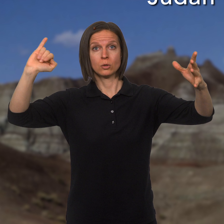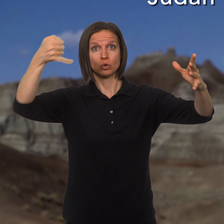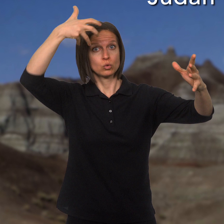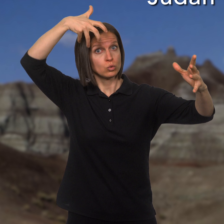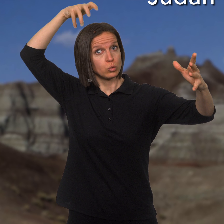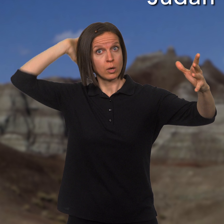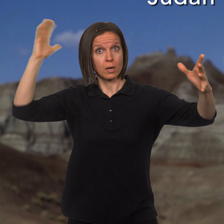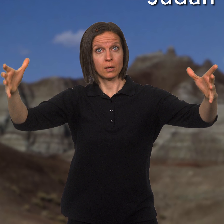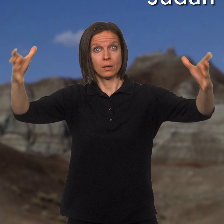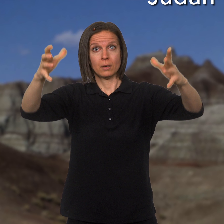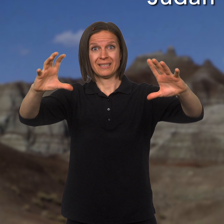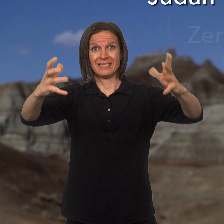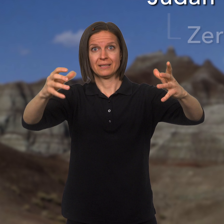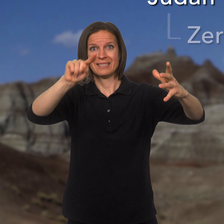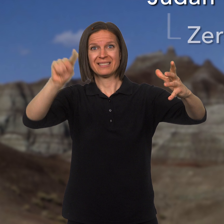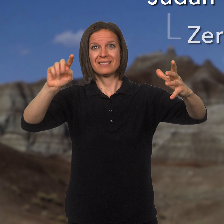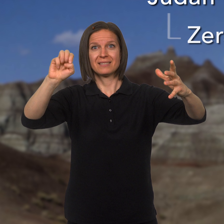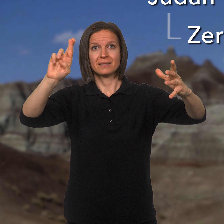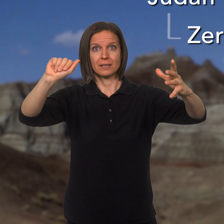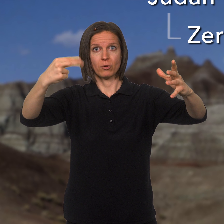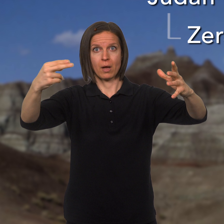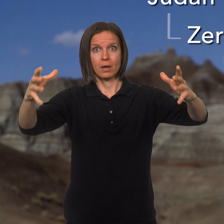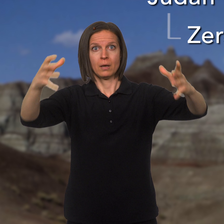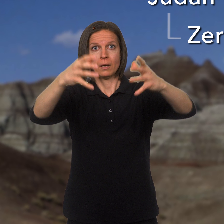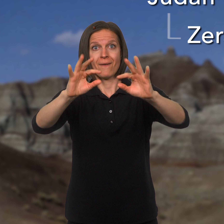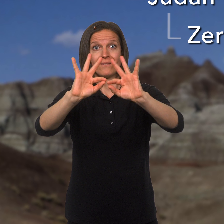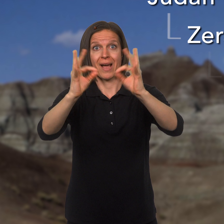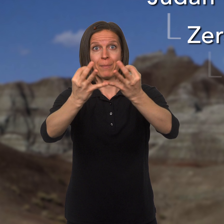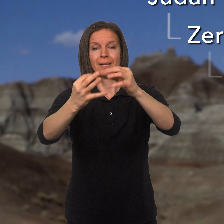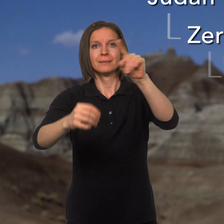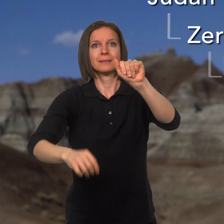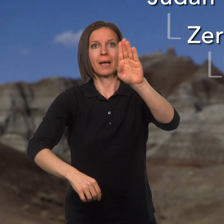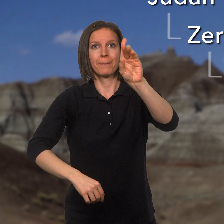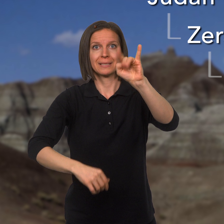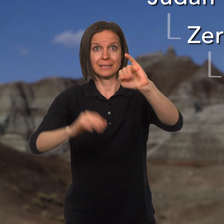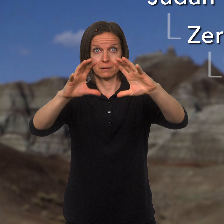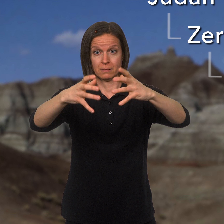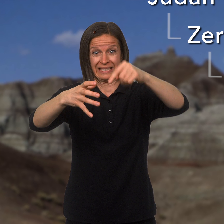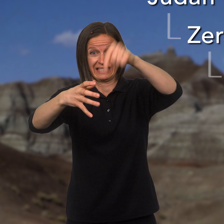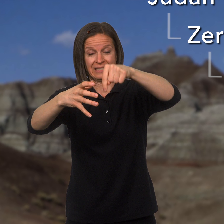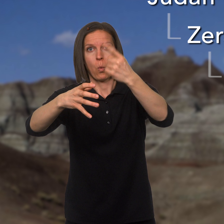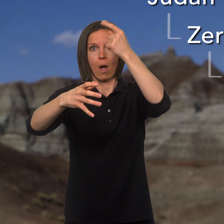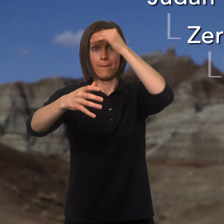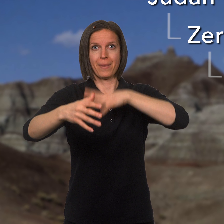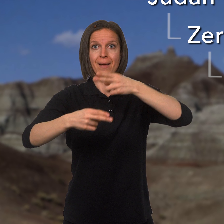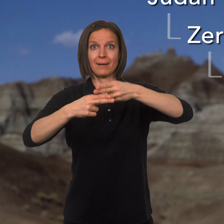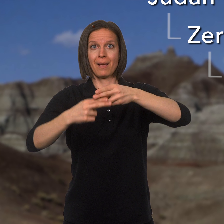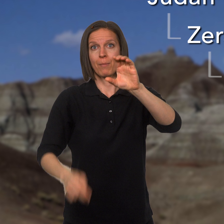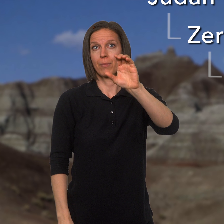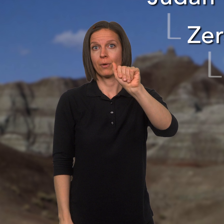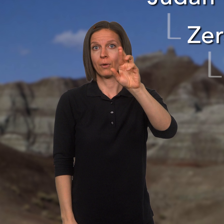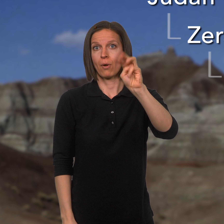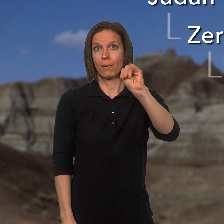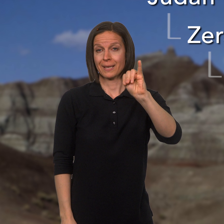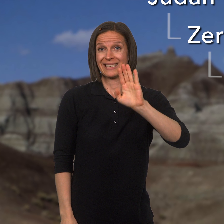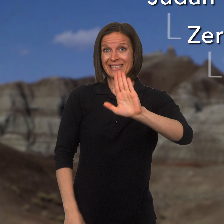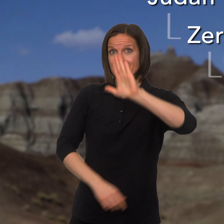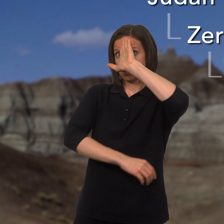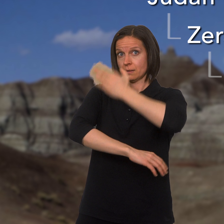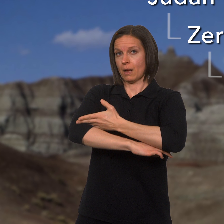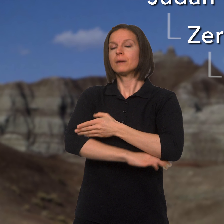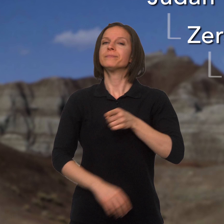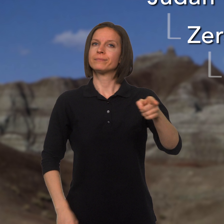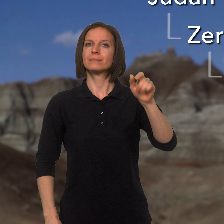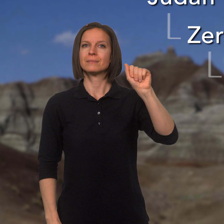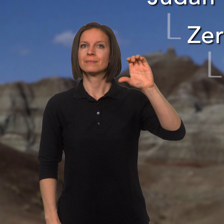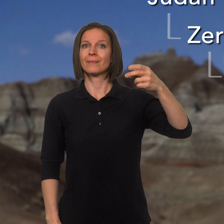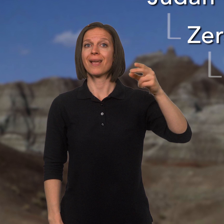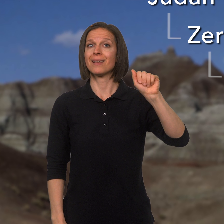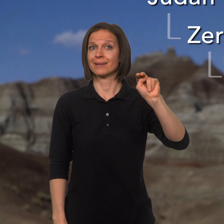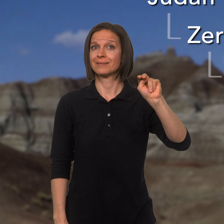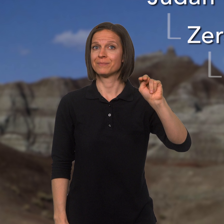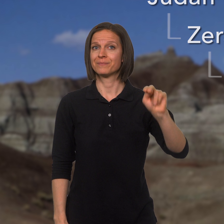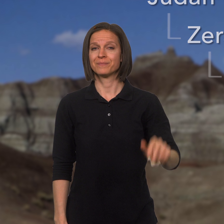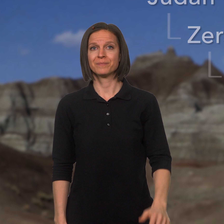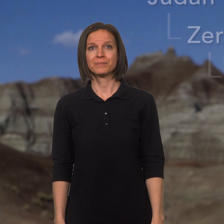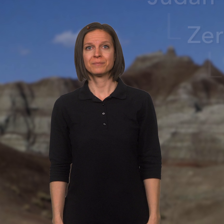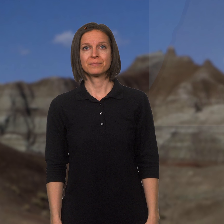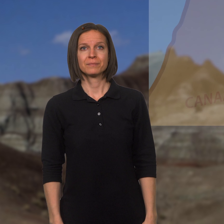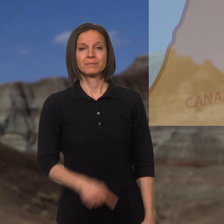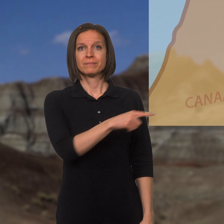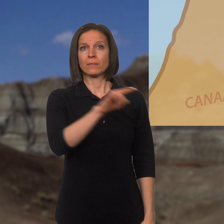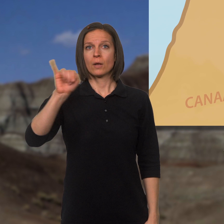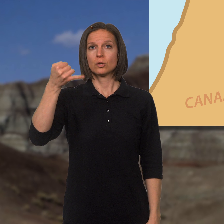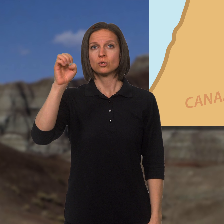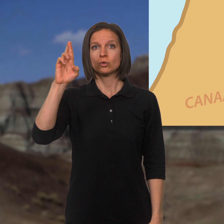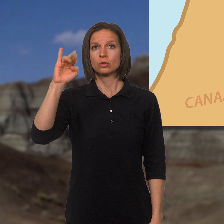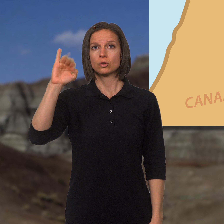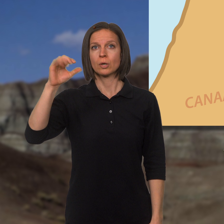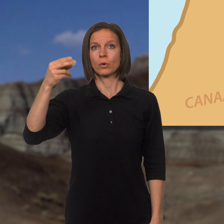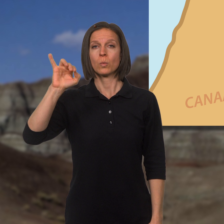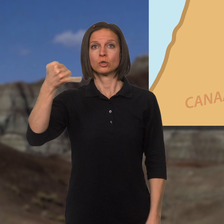So the anger of the LORD burned against the Israelites.